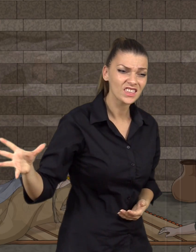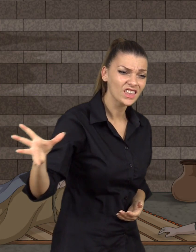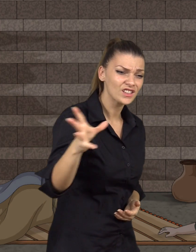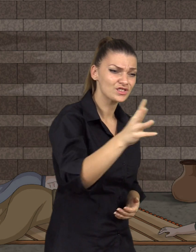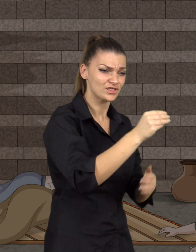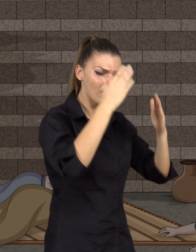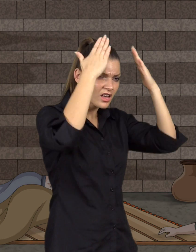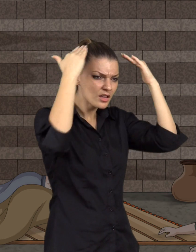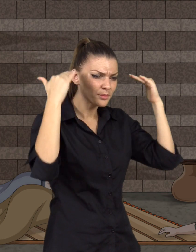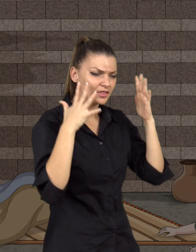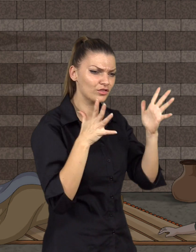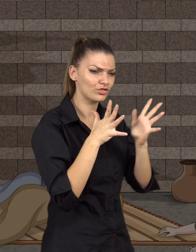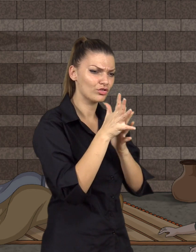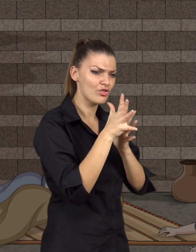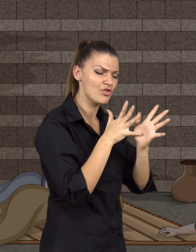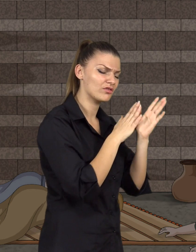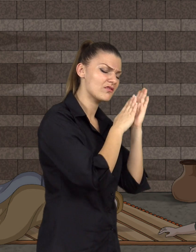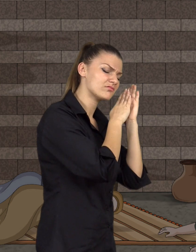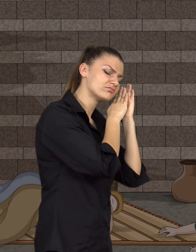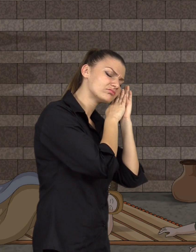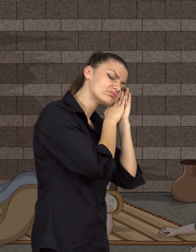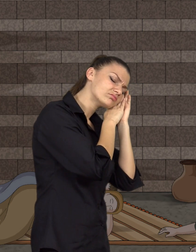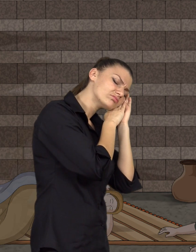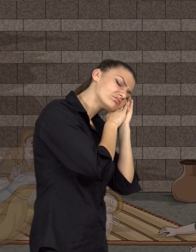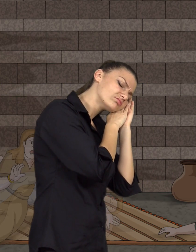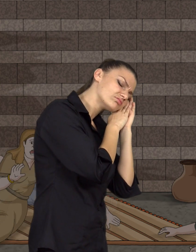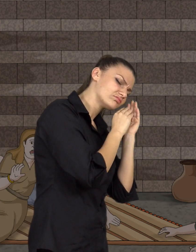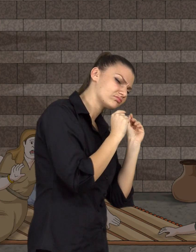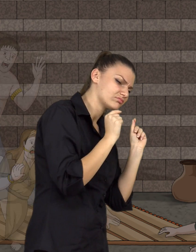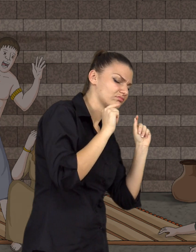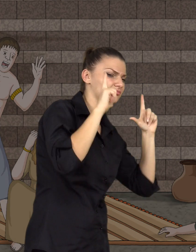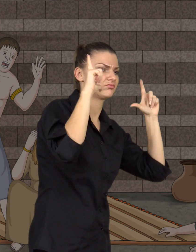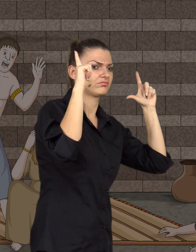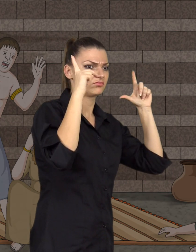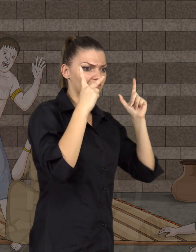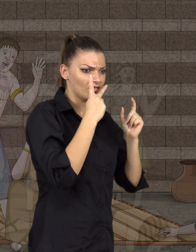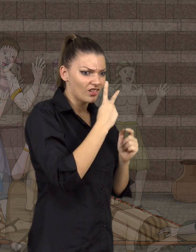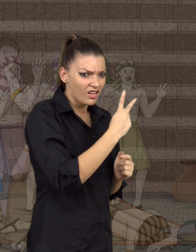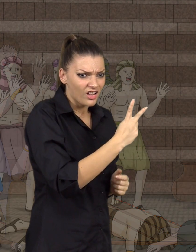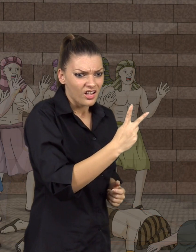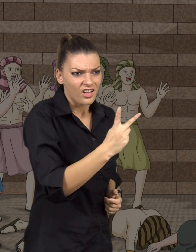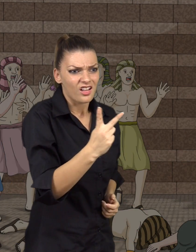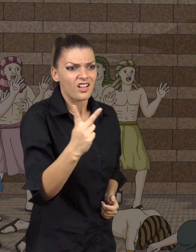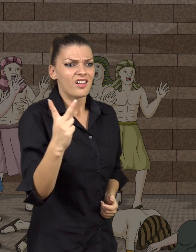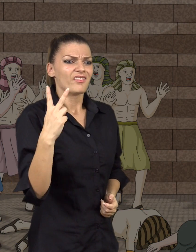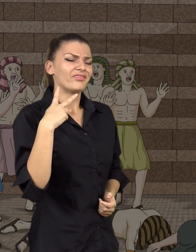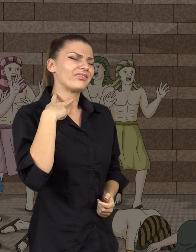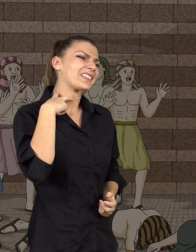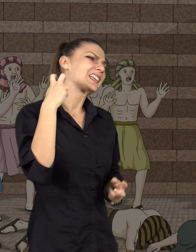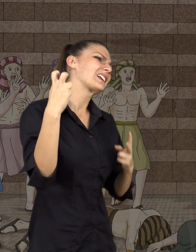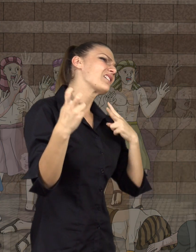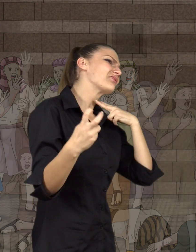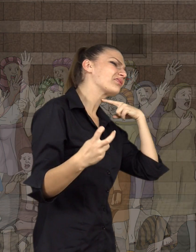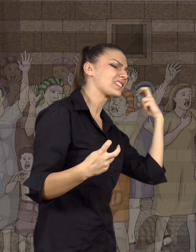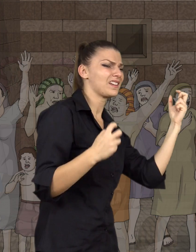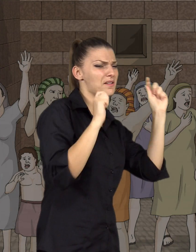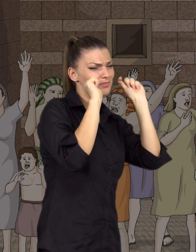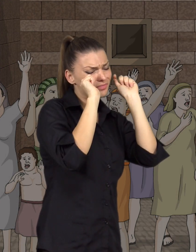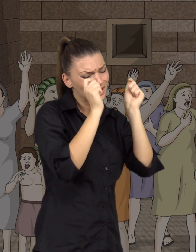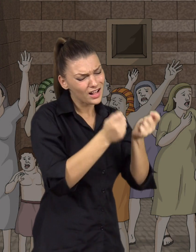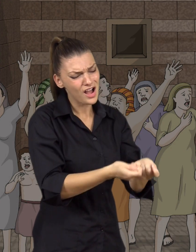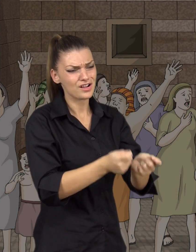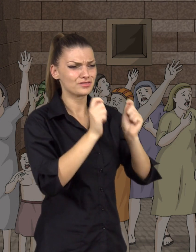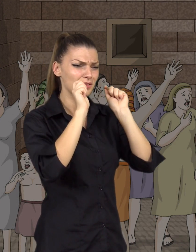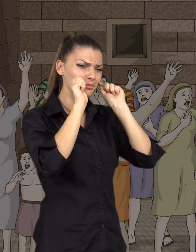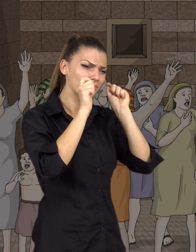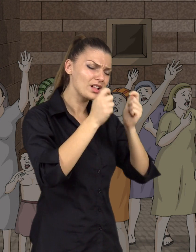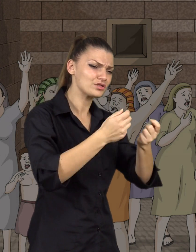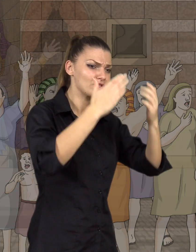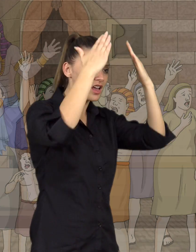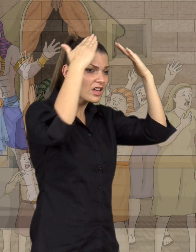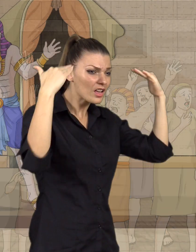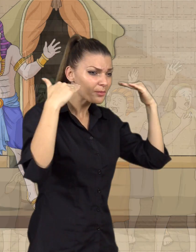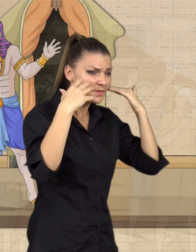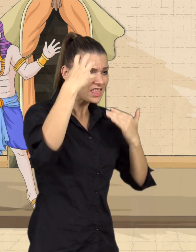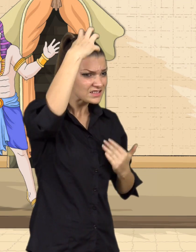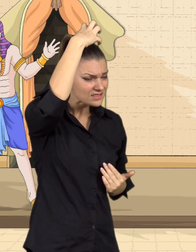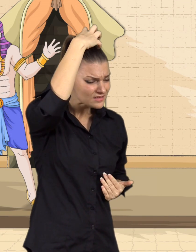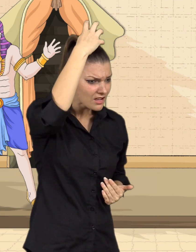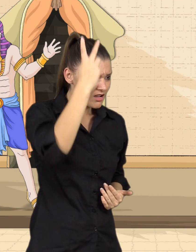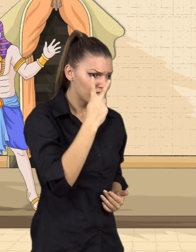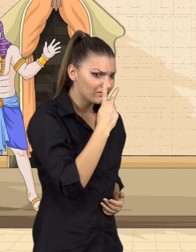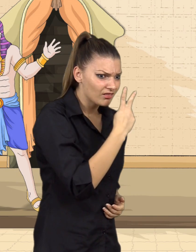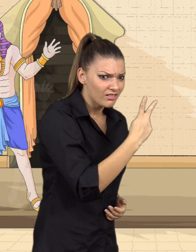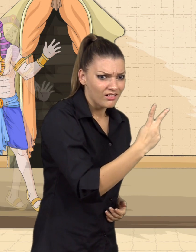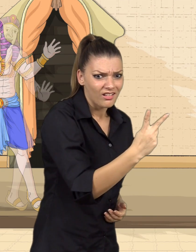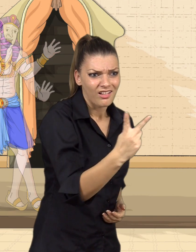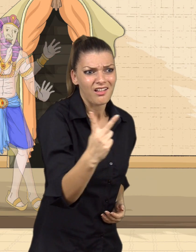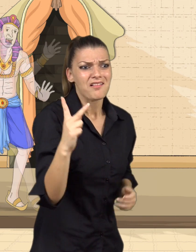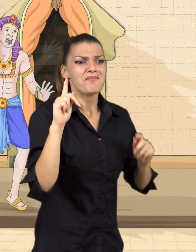During the night Pharaoh got up—he and all his officials and all the Egyptians—and there was loud wailing in Egypt; for there was no house without someone dead.